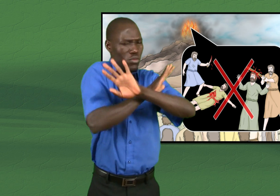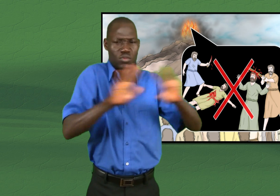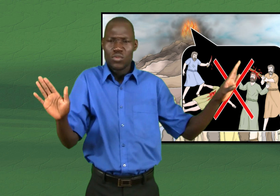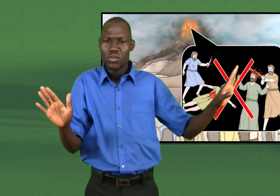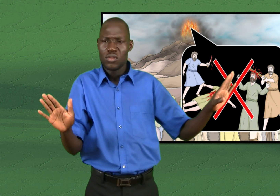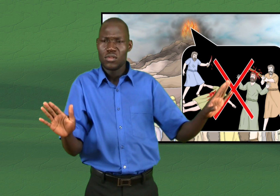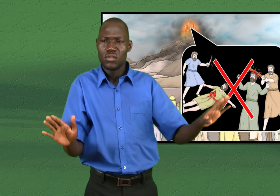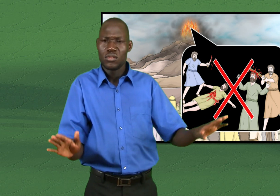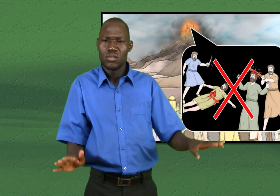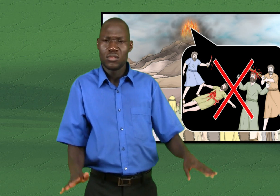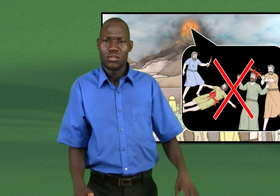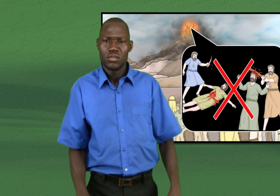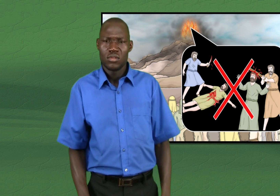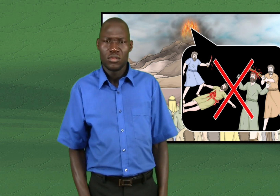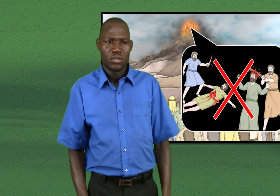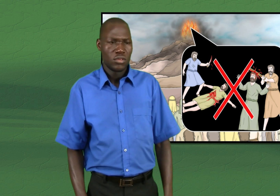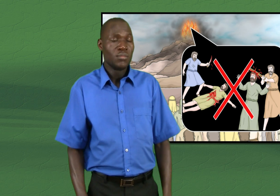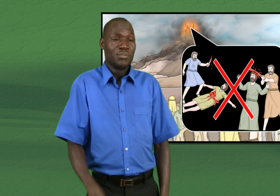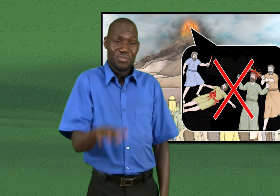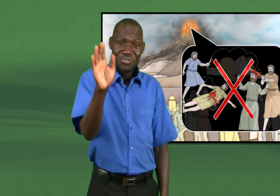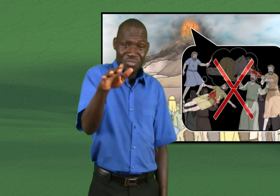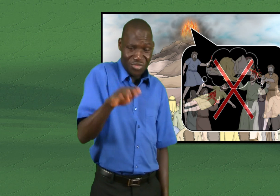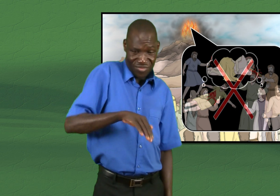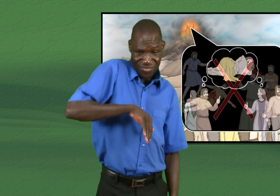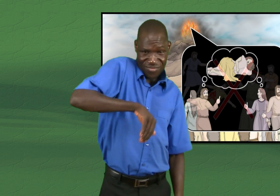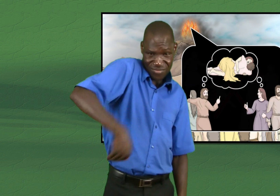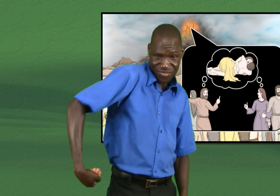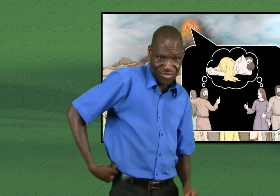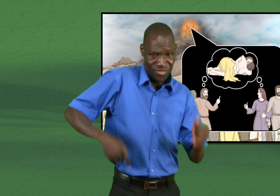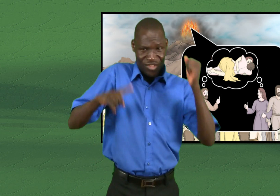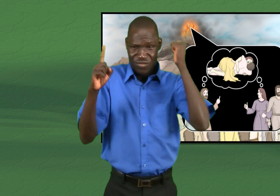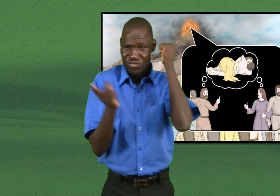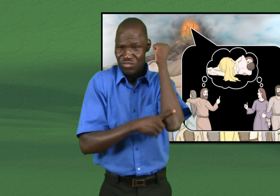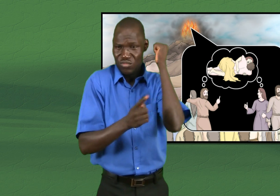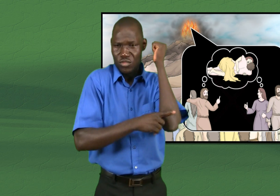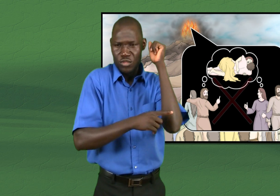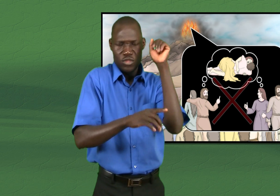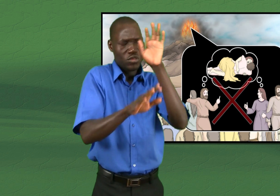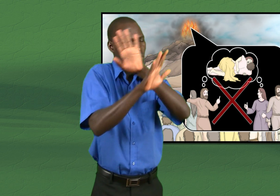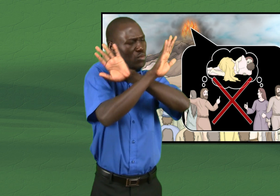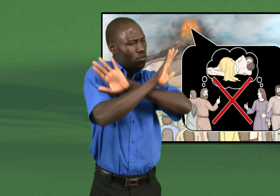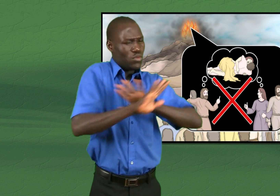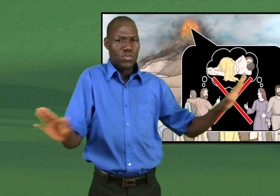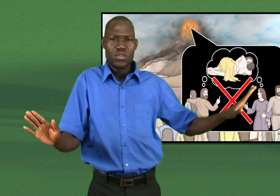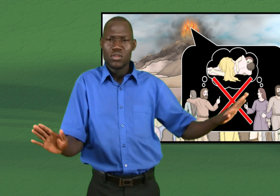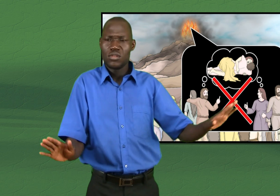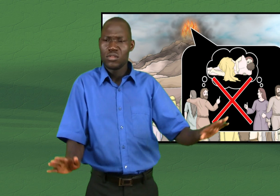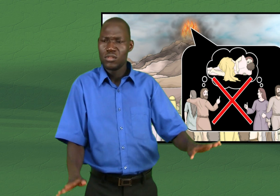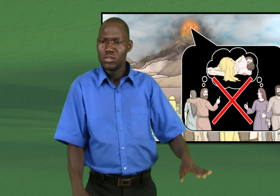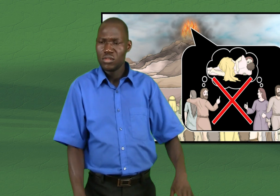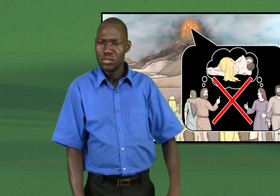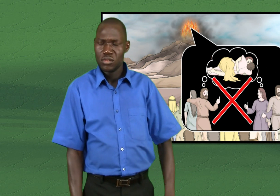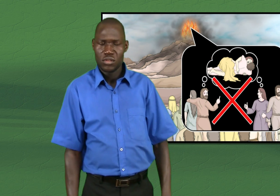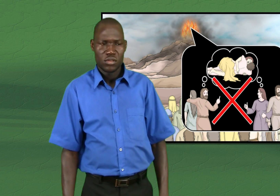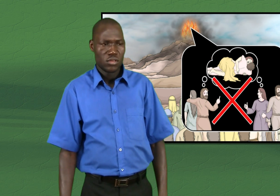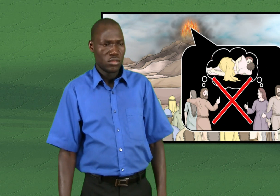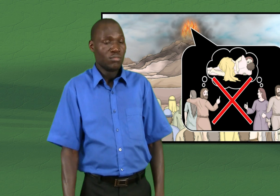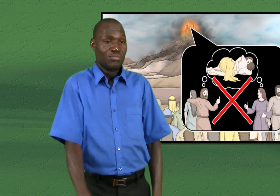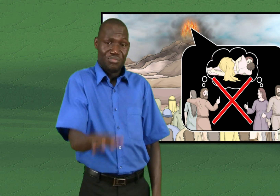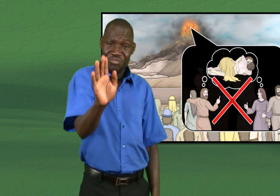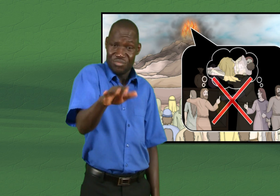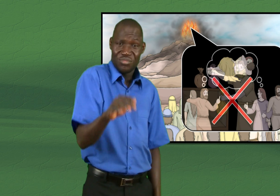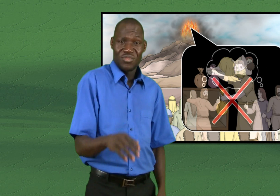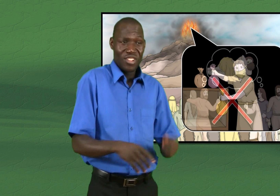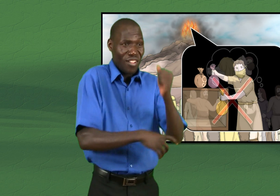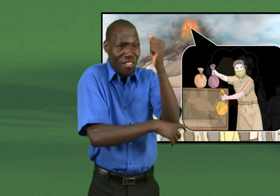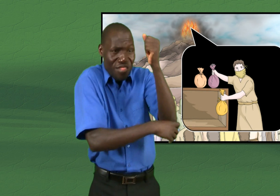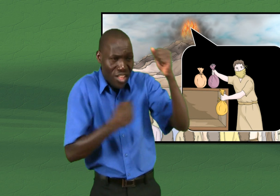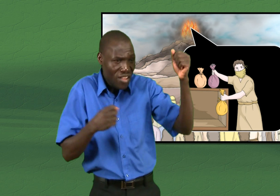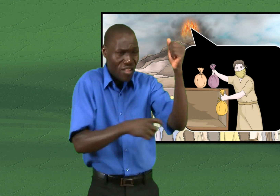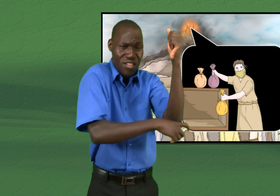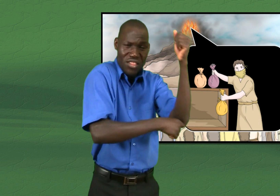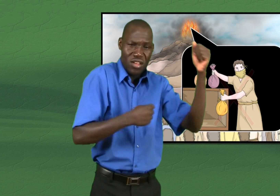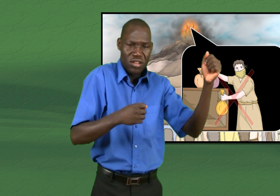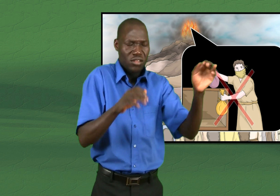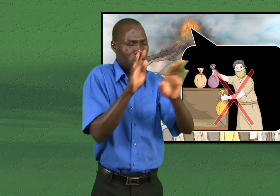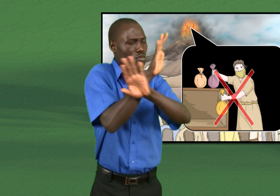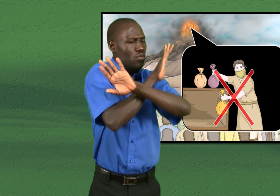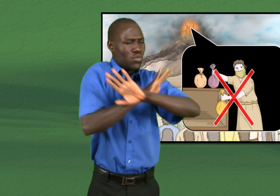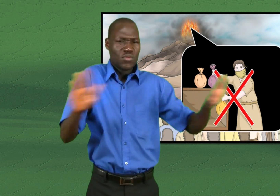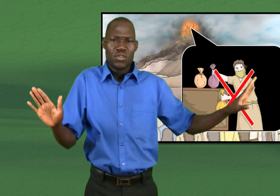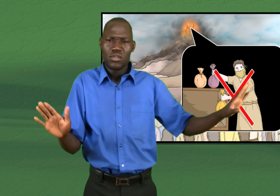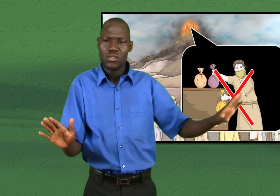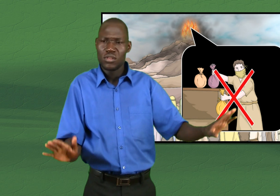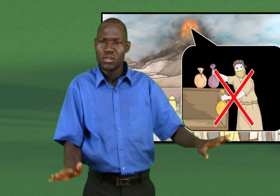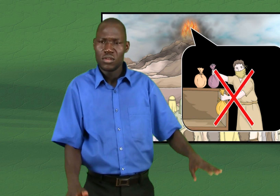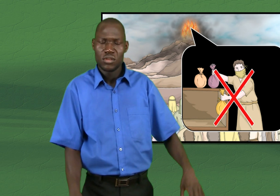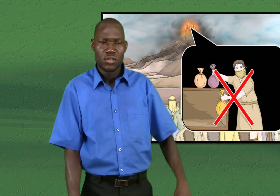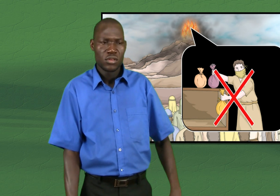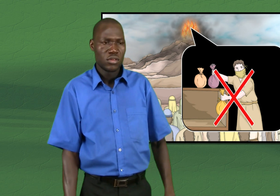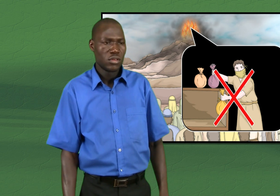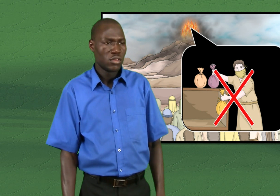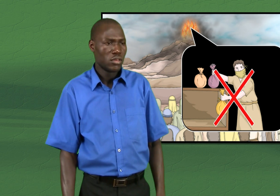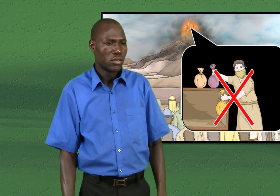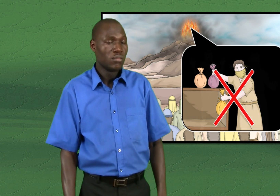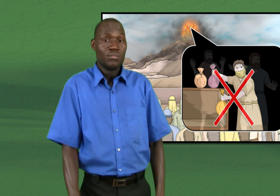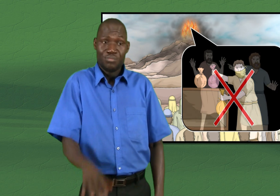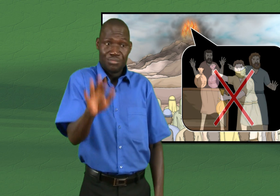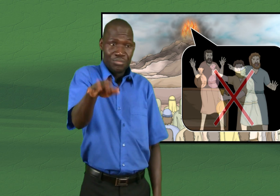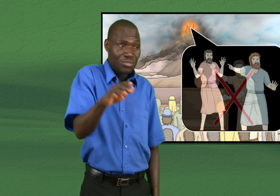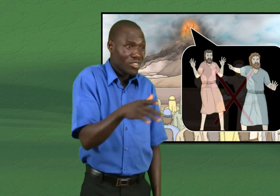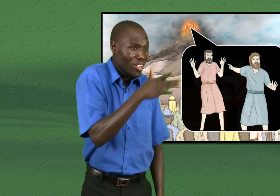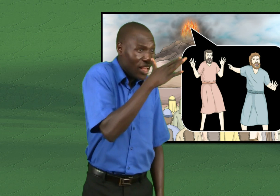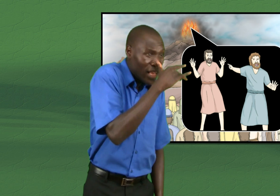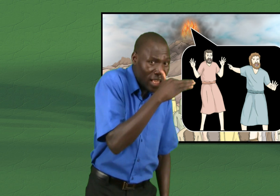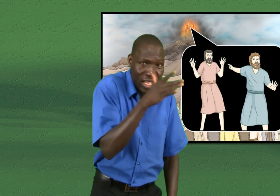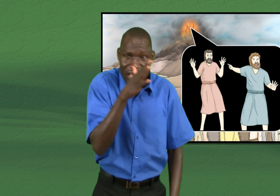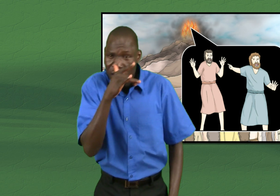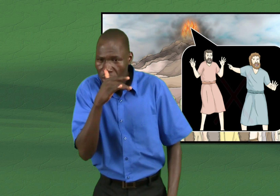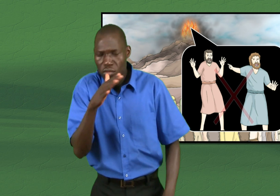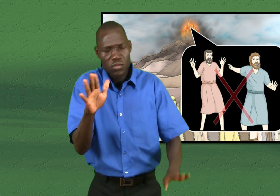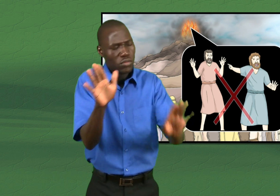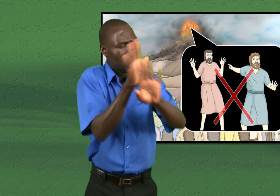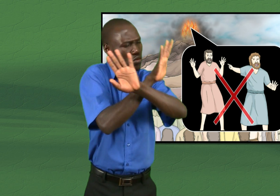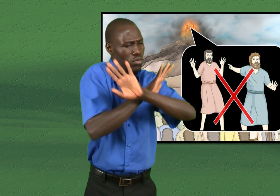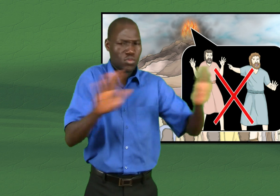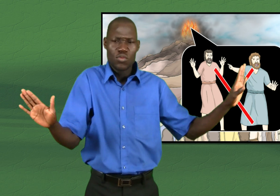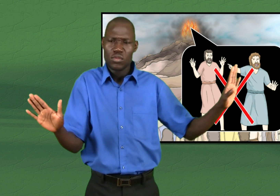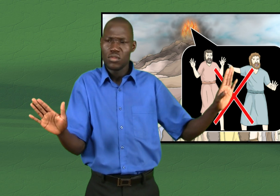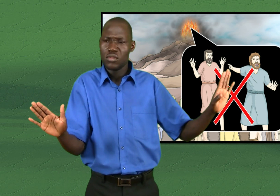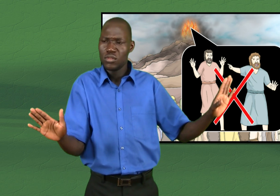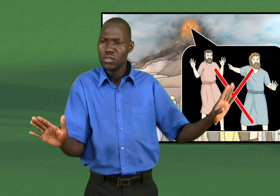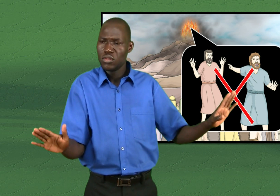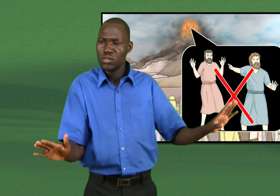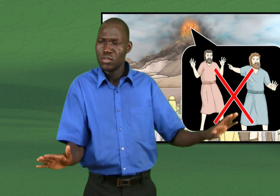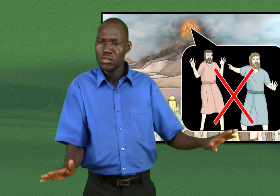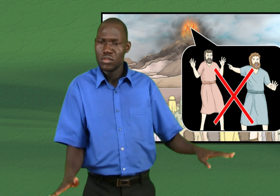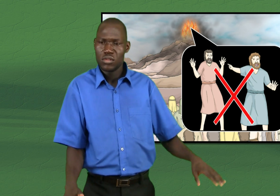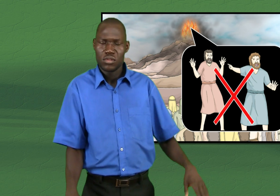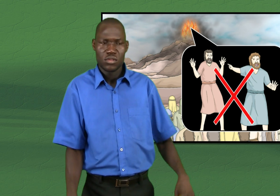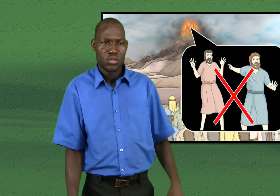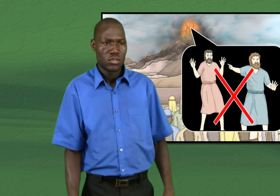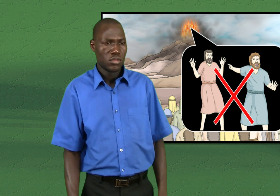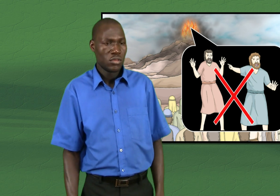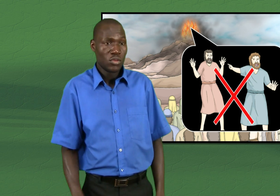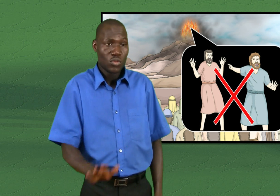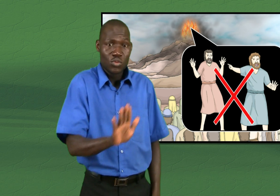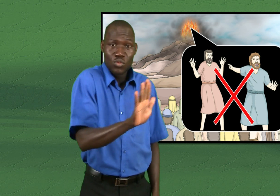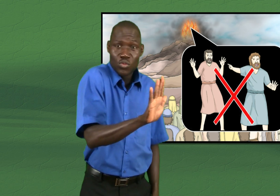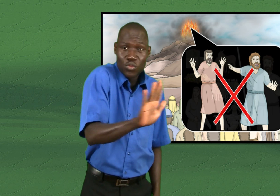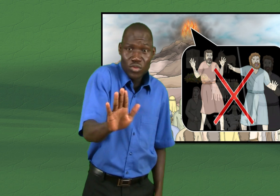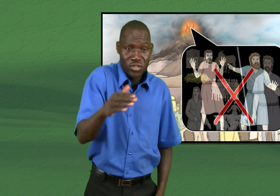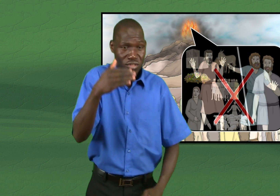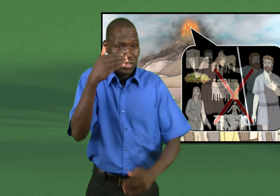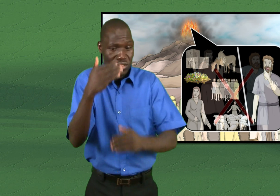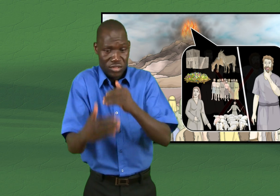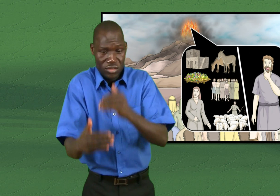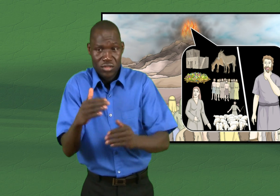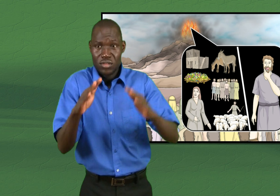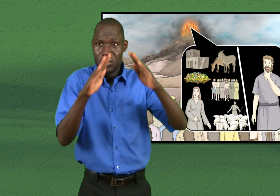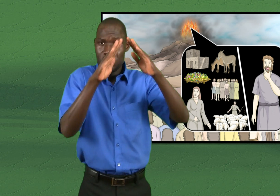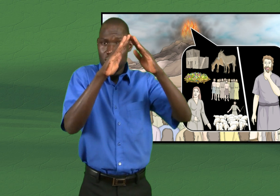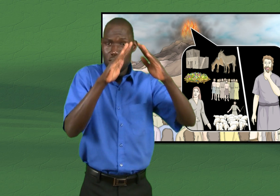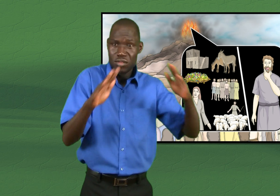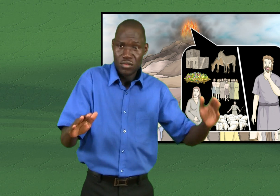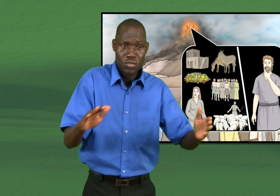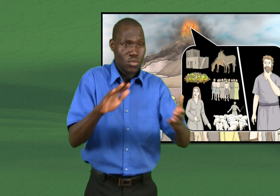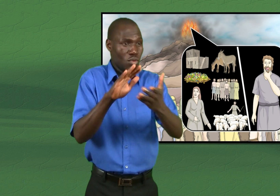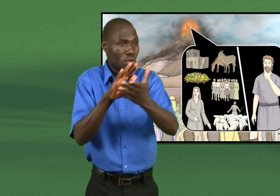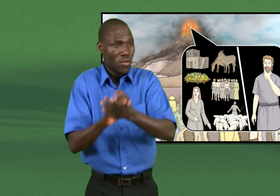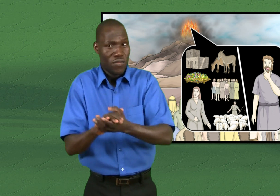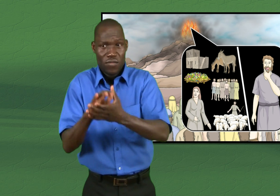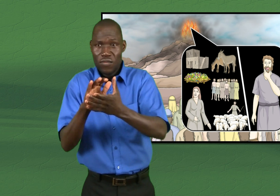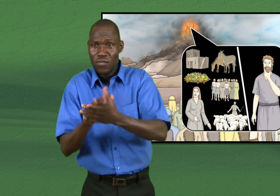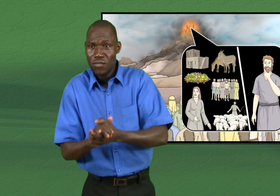You shall not commit adultery. You shall not steal. You shall not bear false witness against your neighbor.